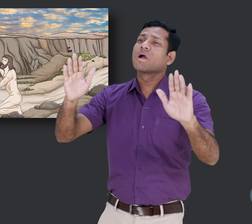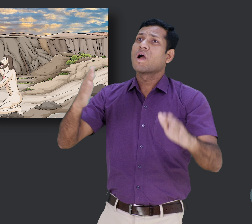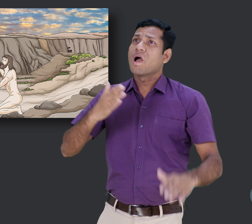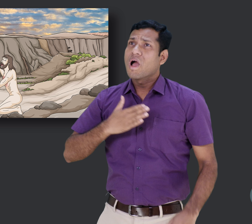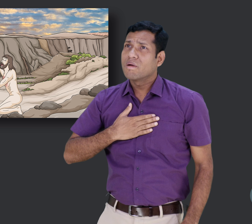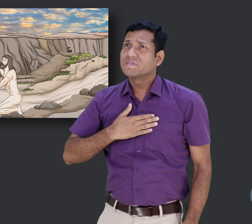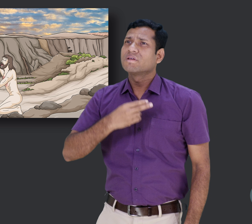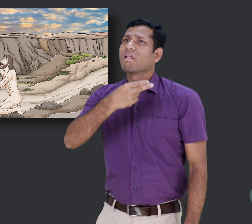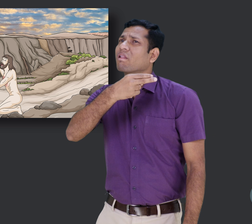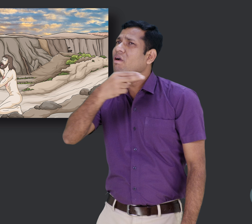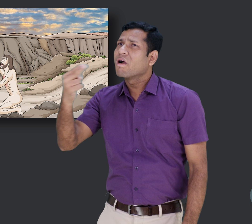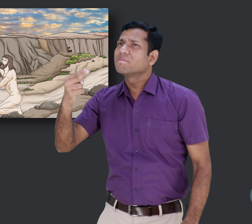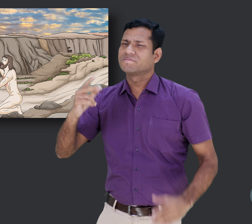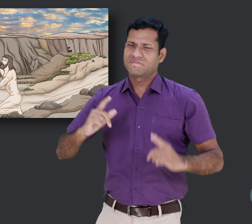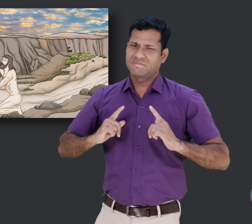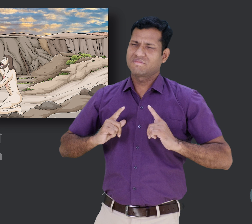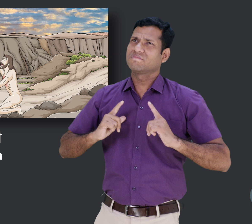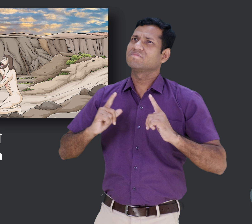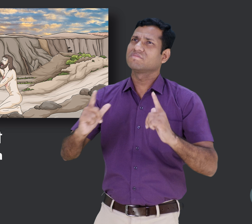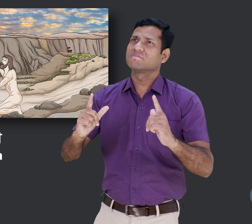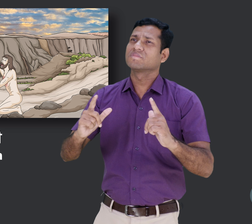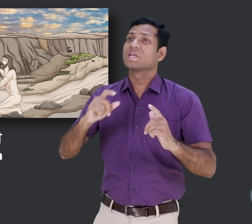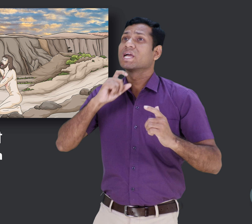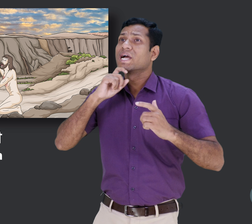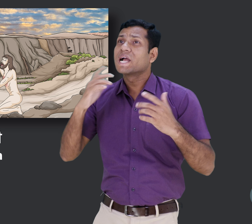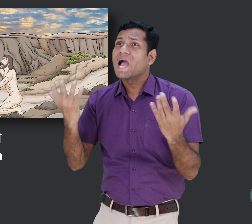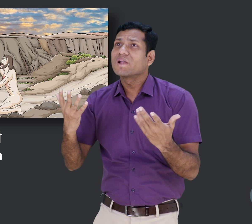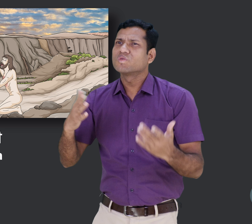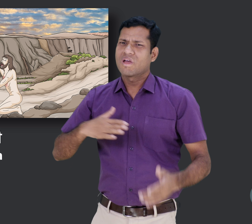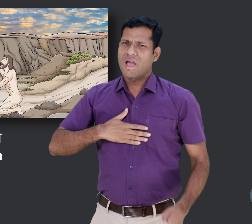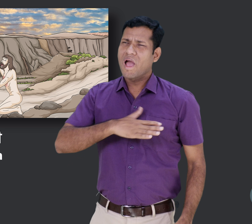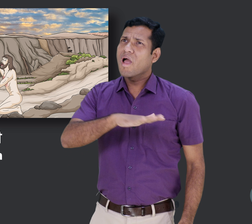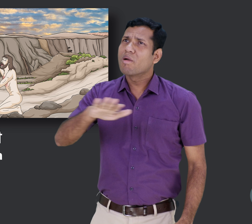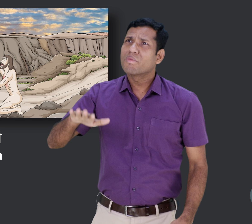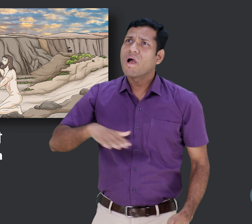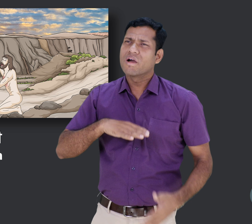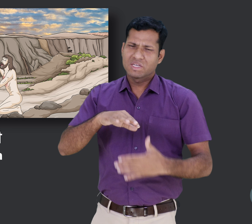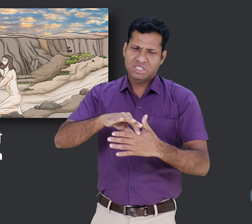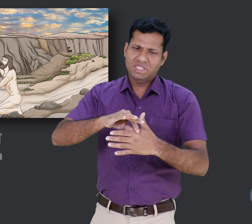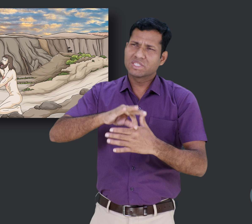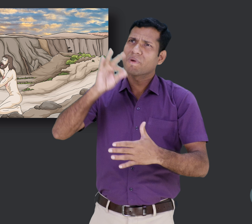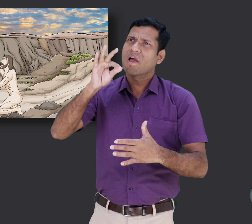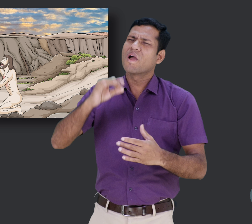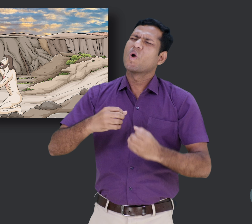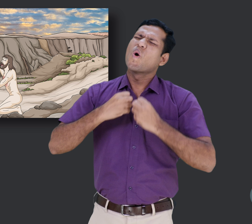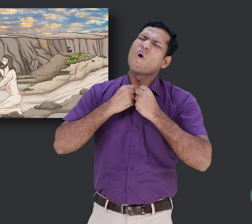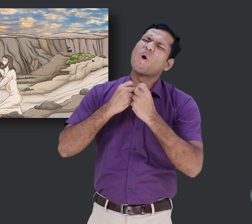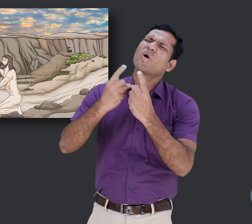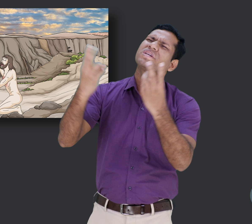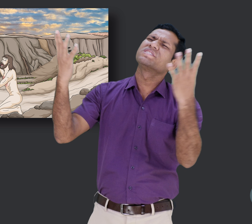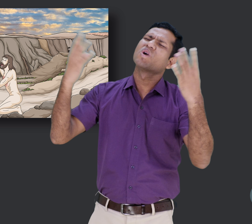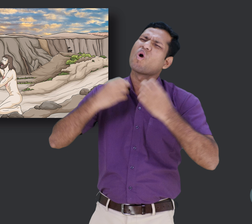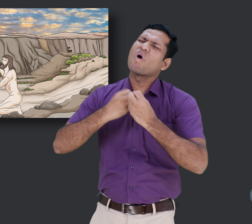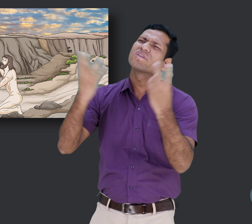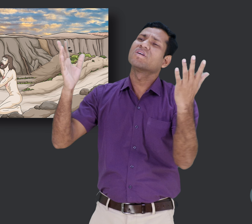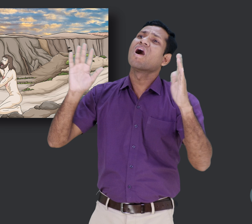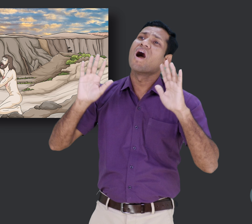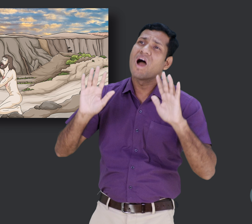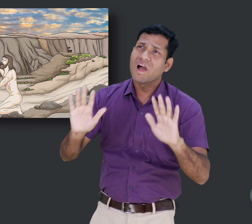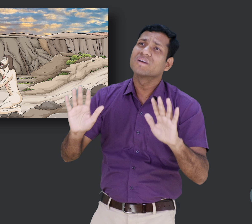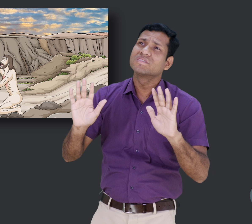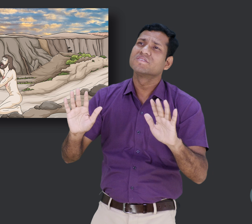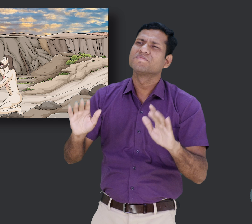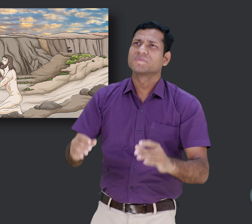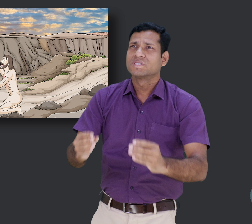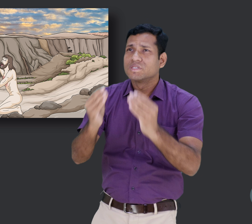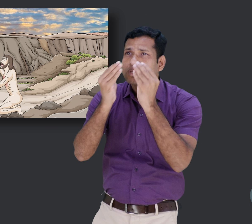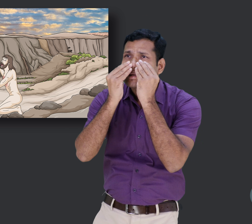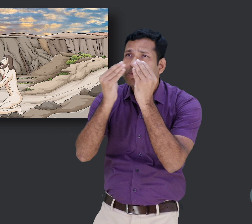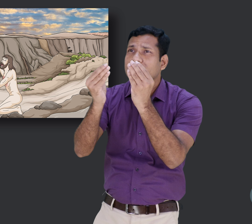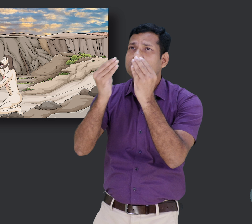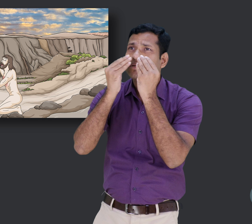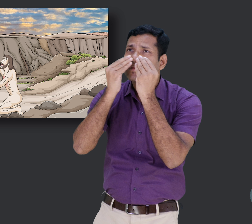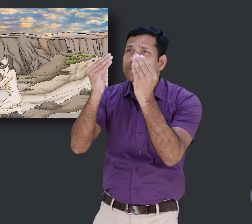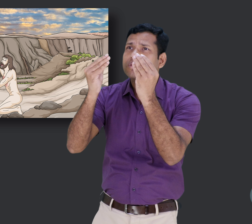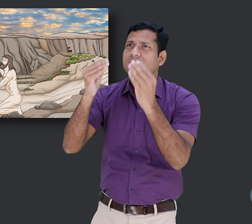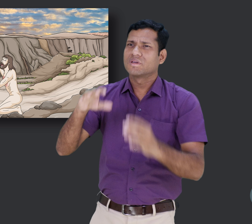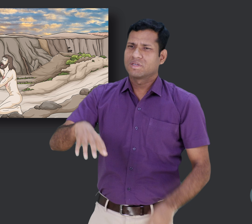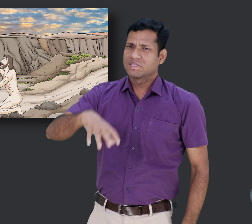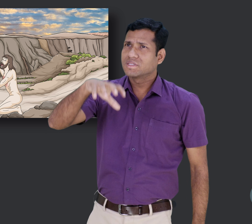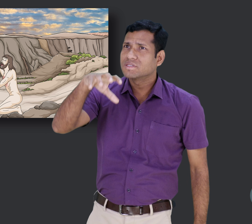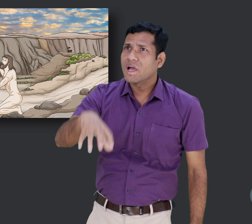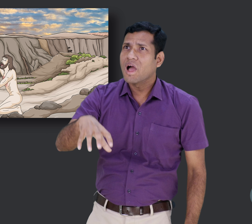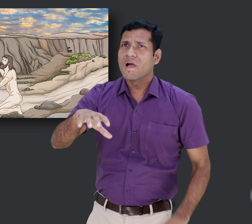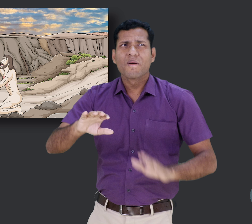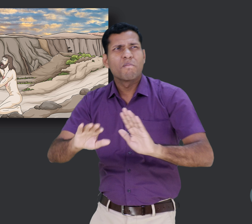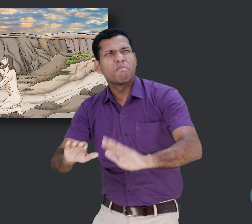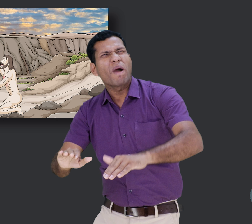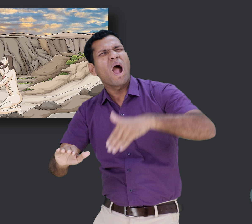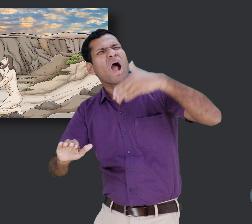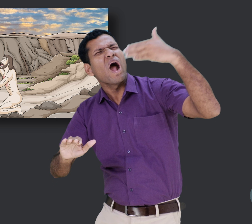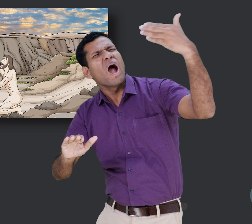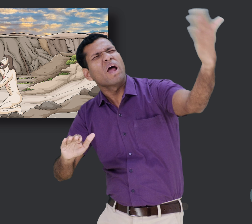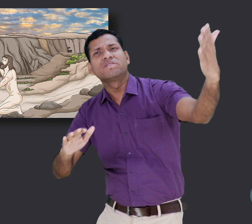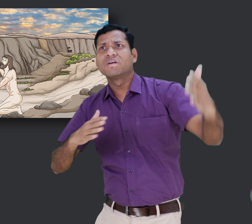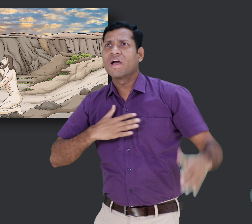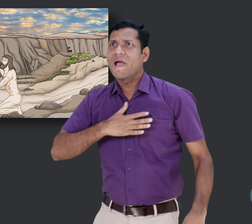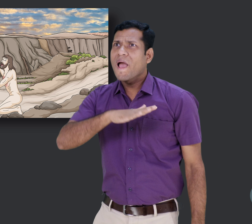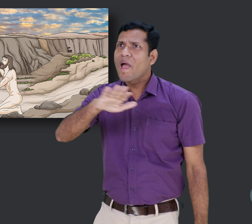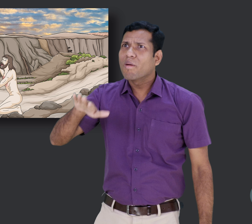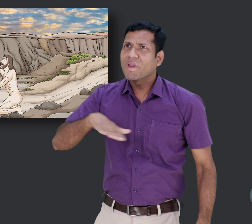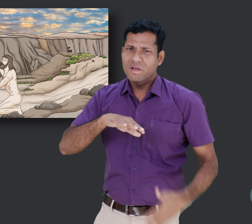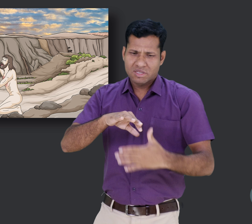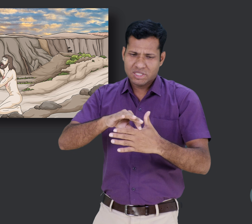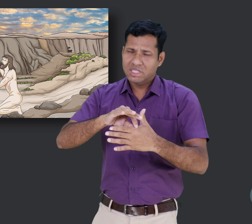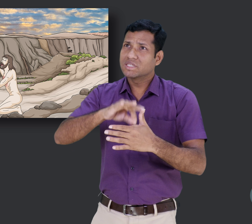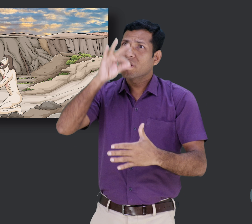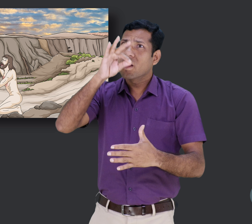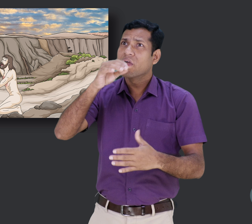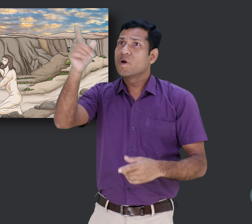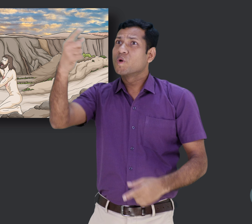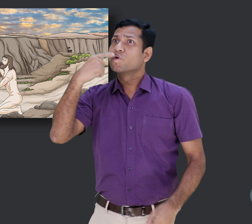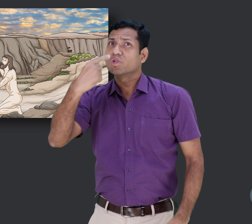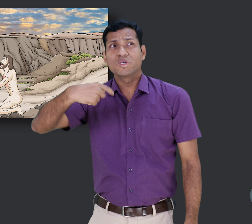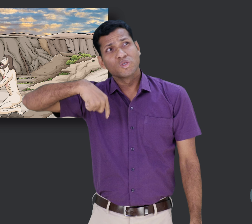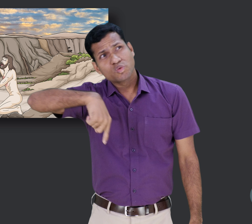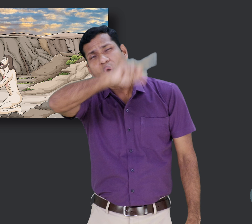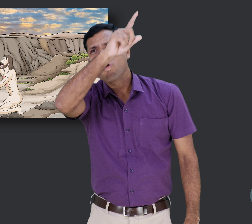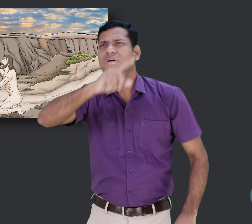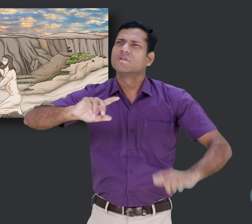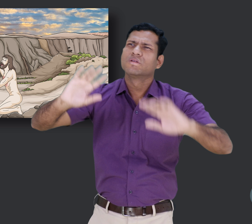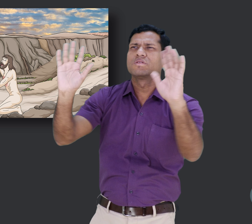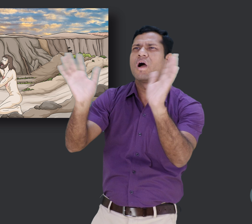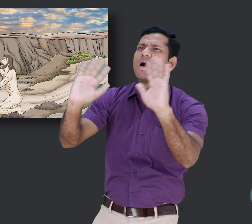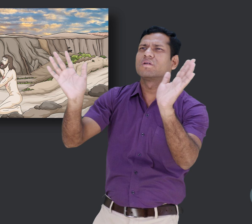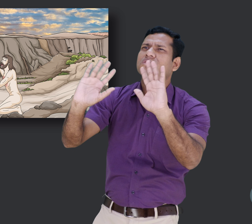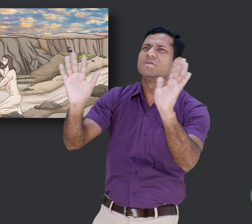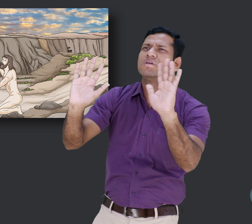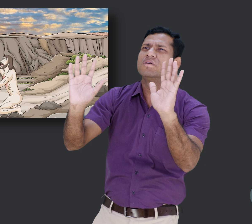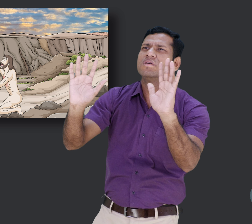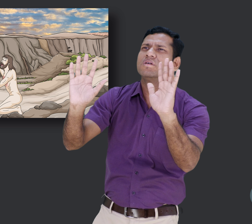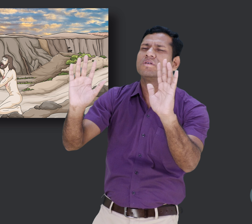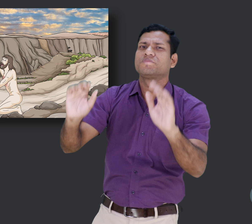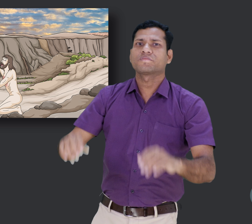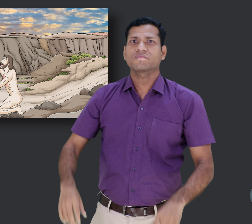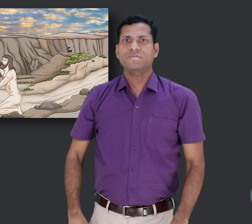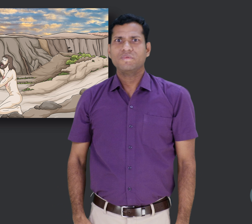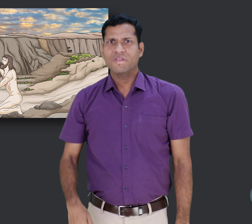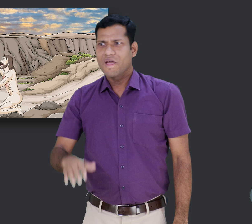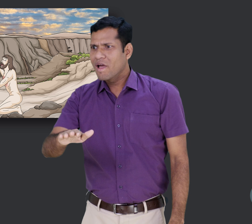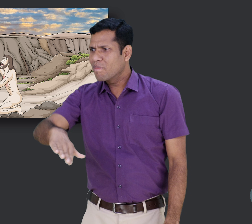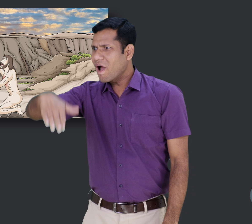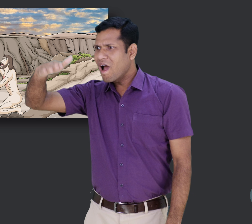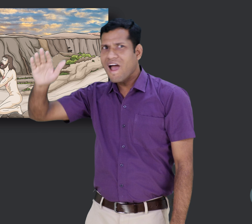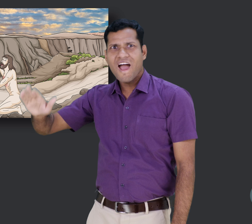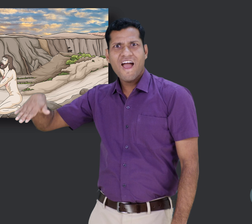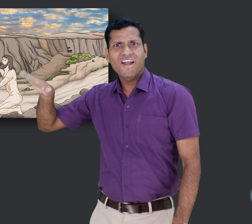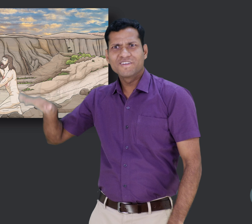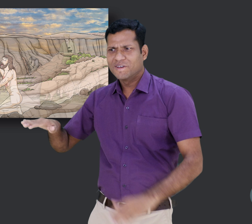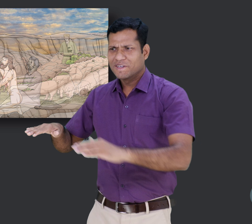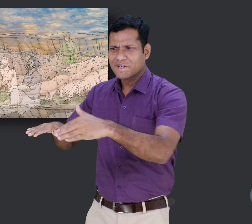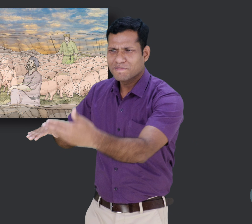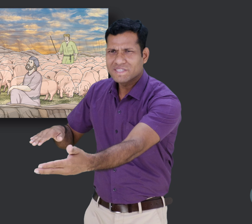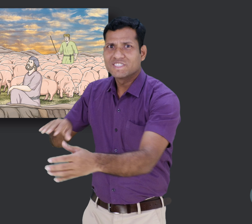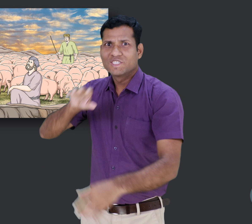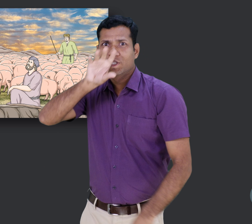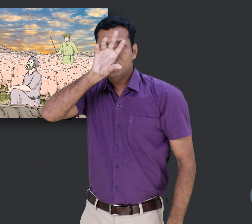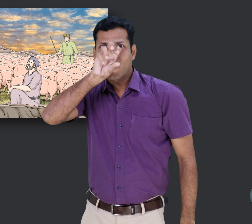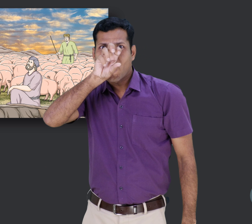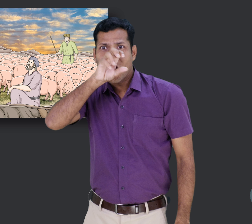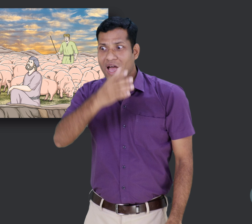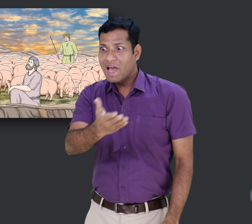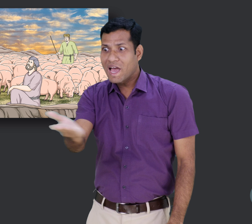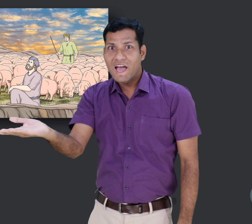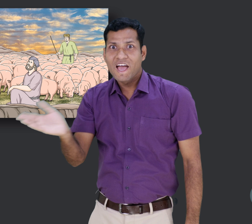“My name is Legion,” he replied, “for we are many.” And he begged Jesus repeatedly not to send them out of that region.